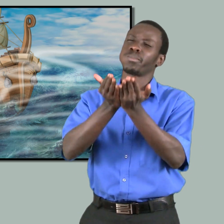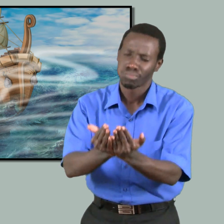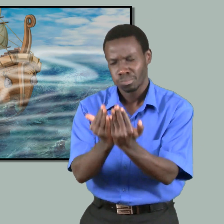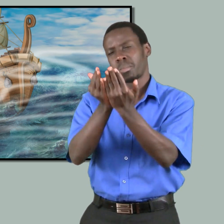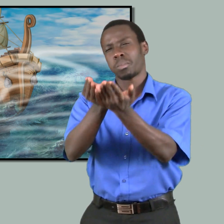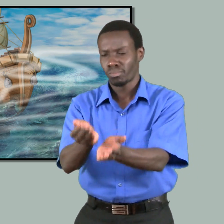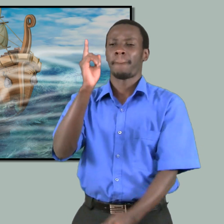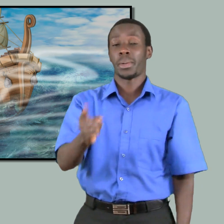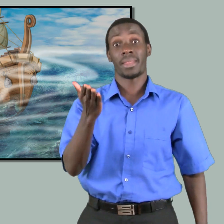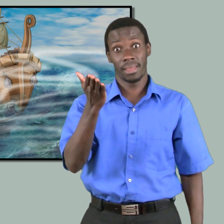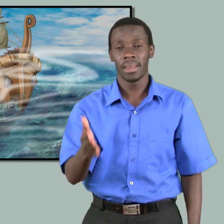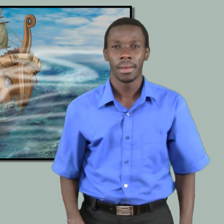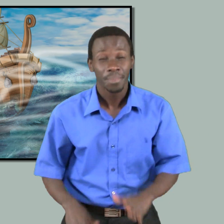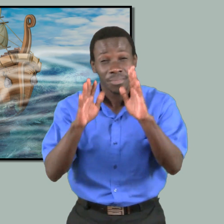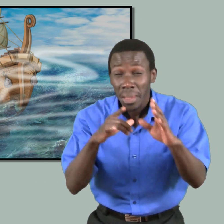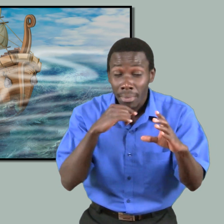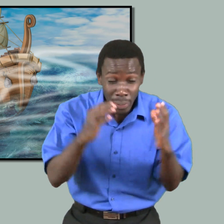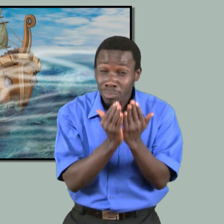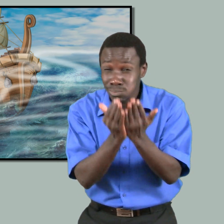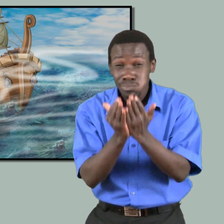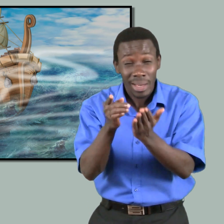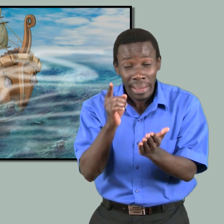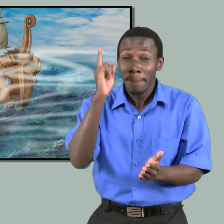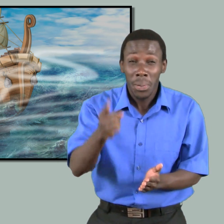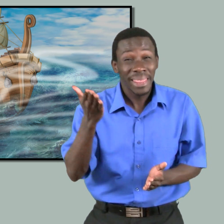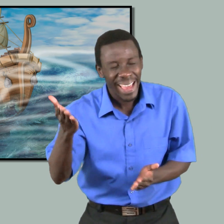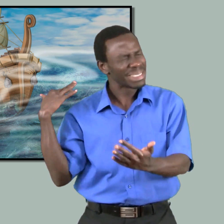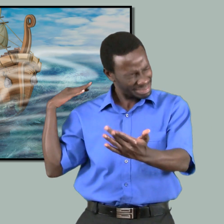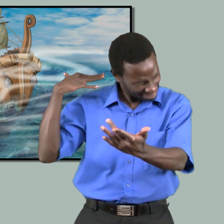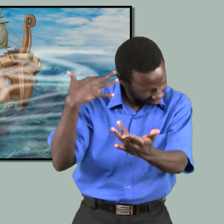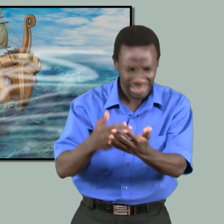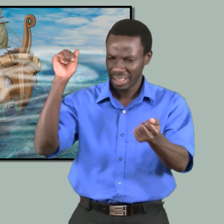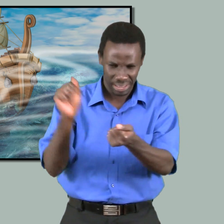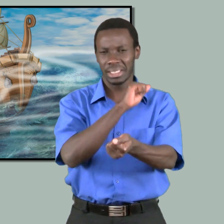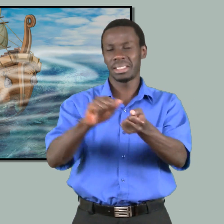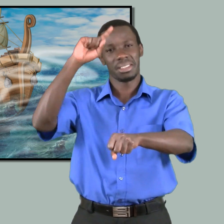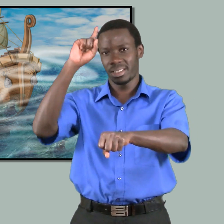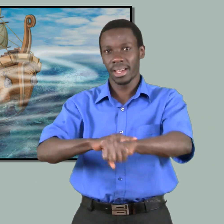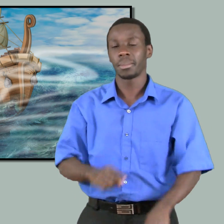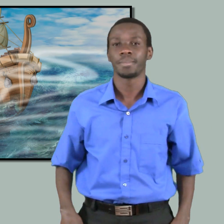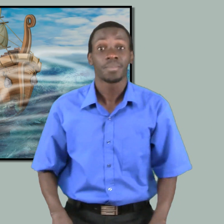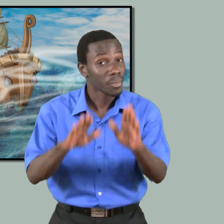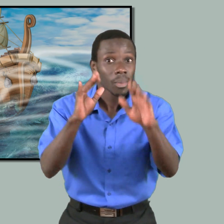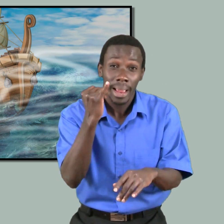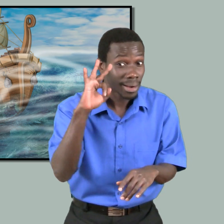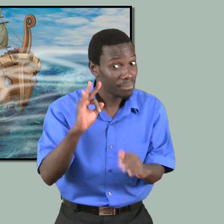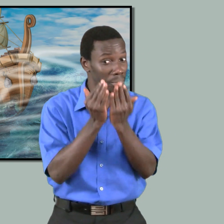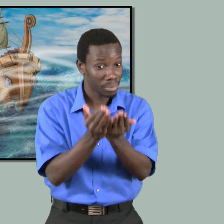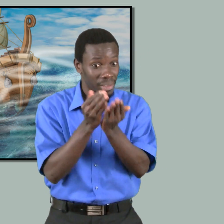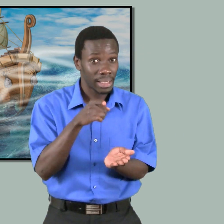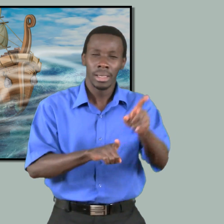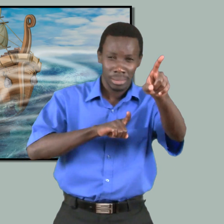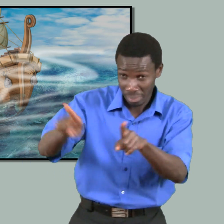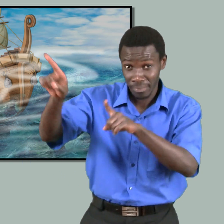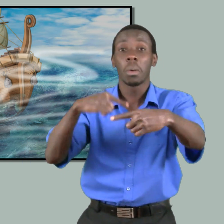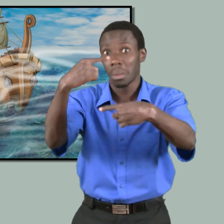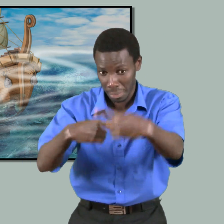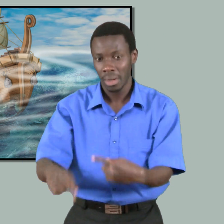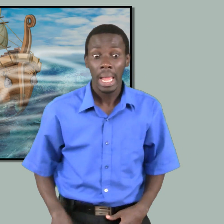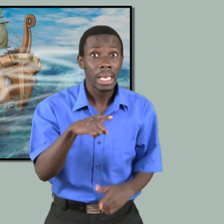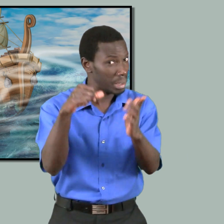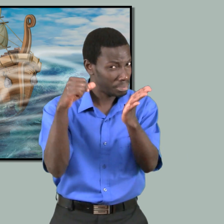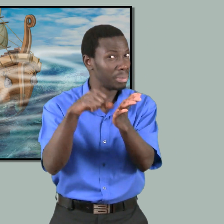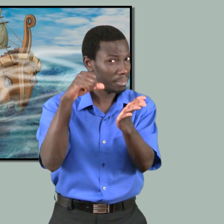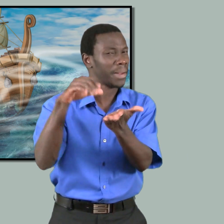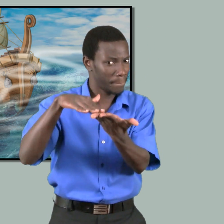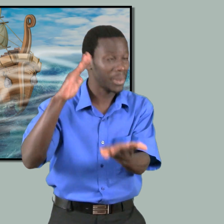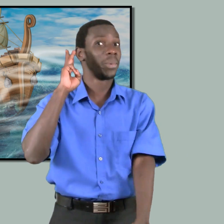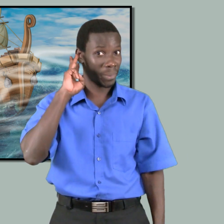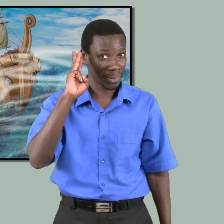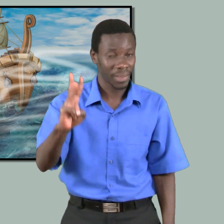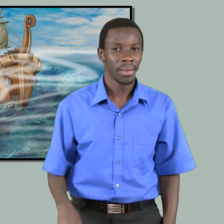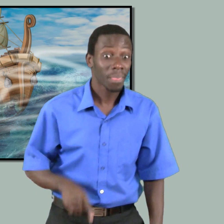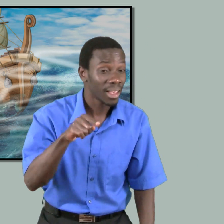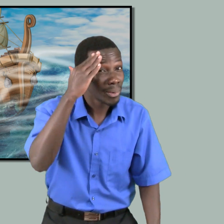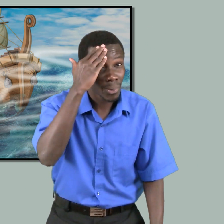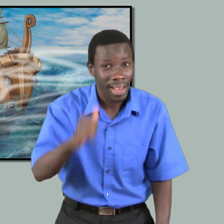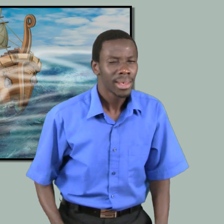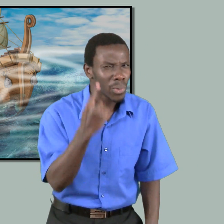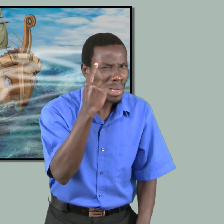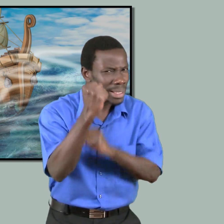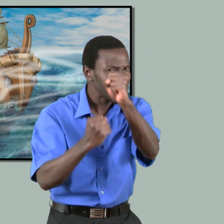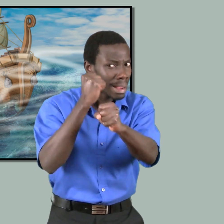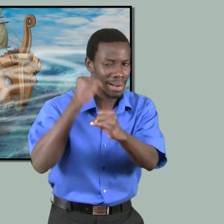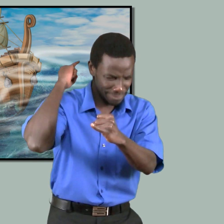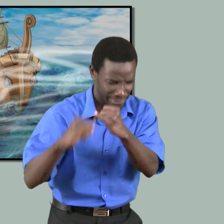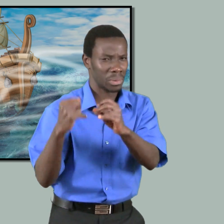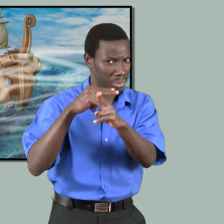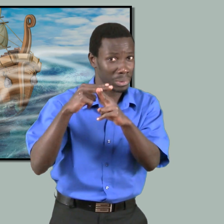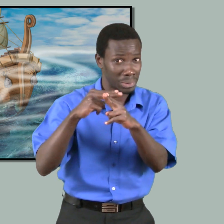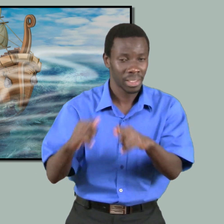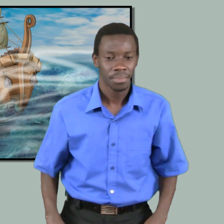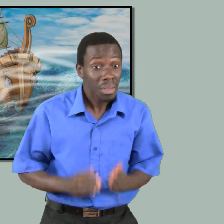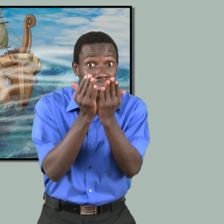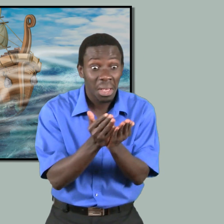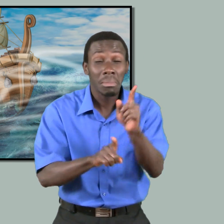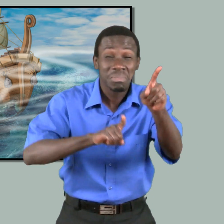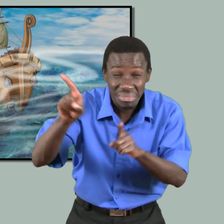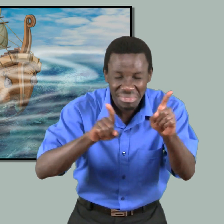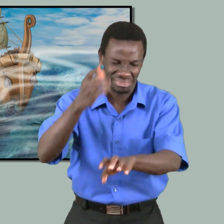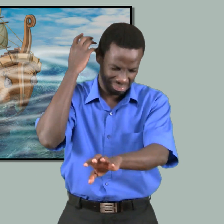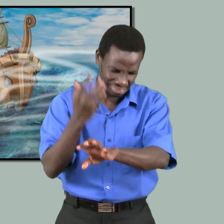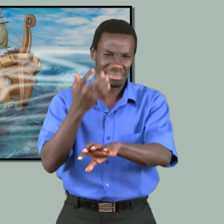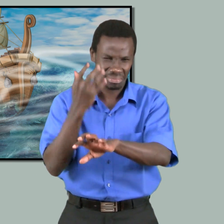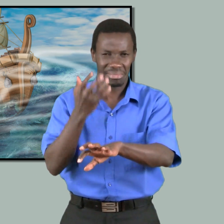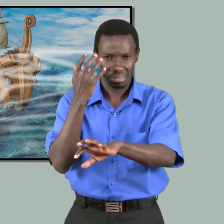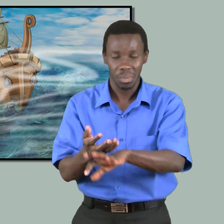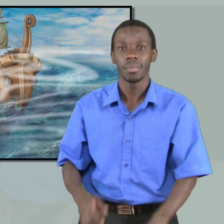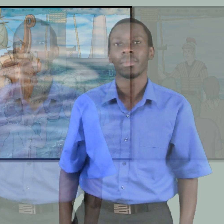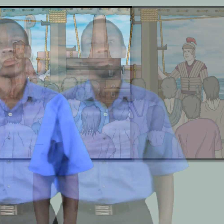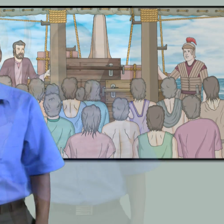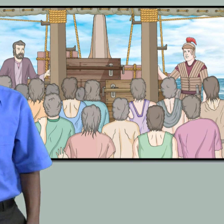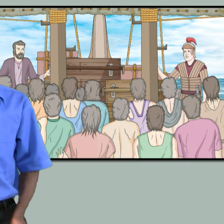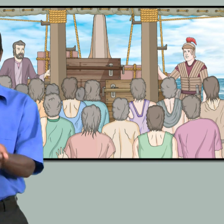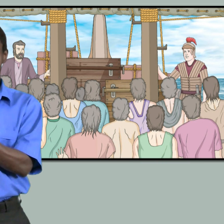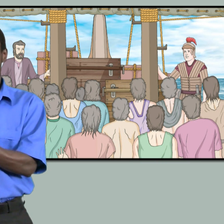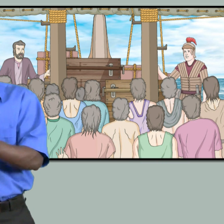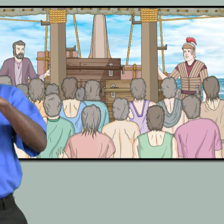By now much time had passed, and the voyage had already become dangerous because it was after the Fast.